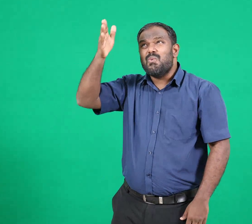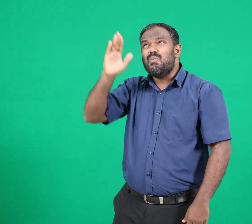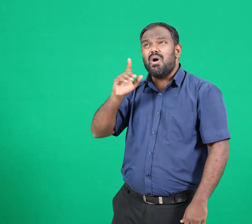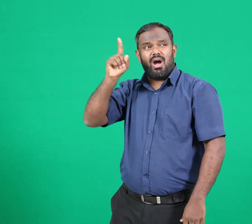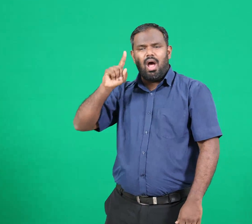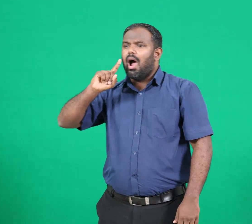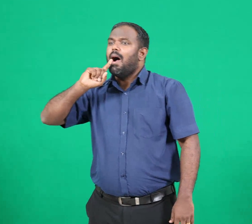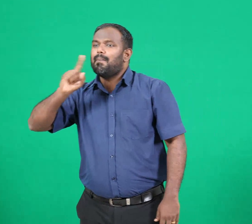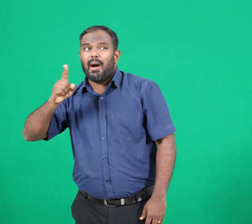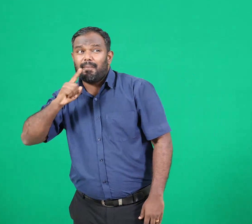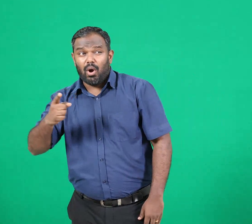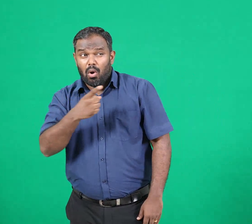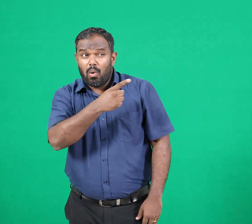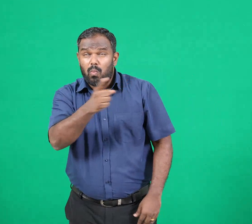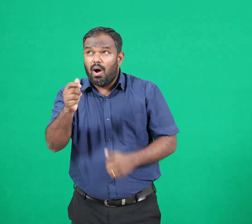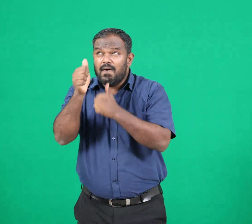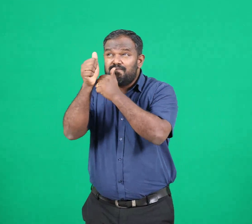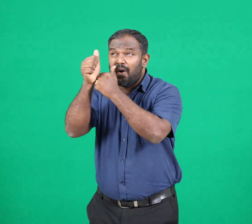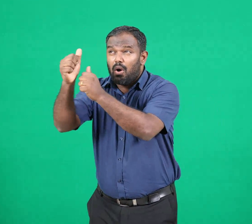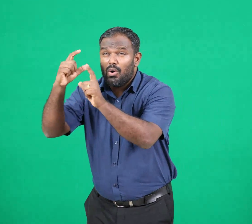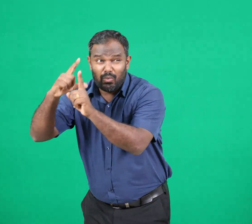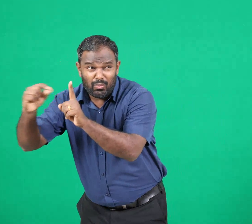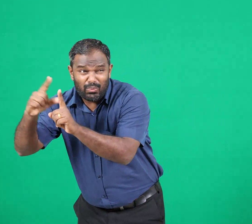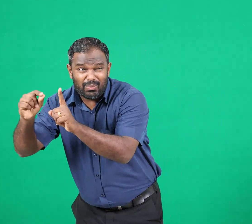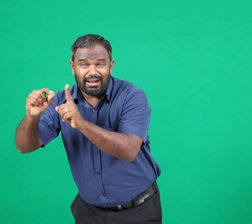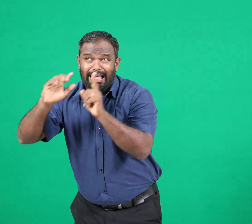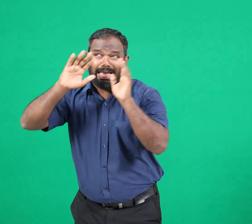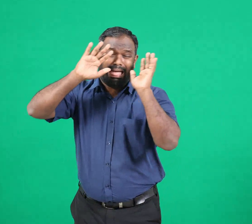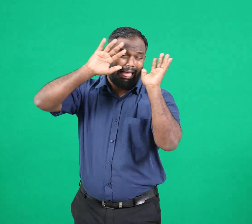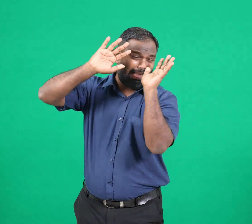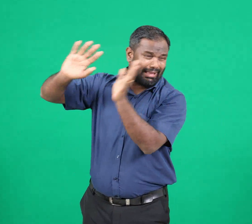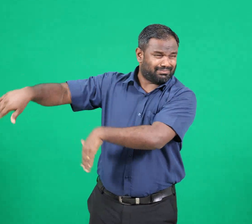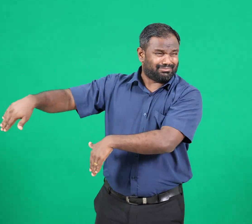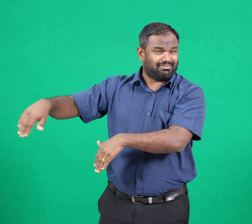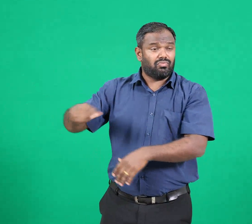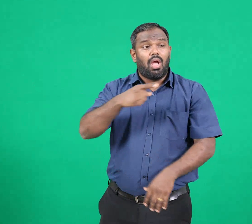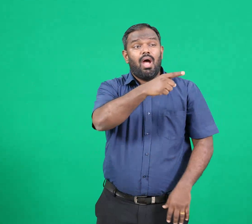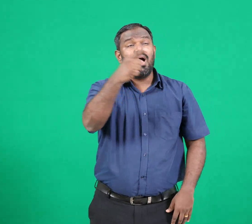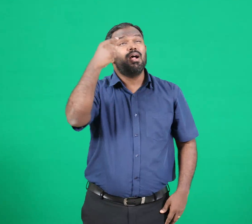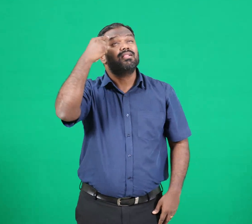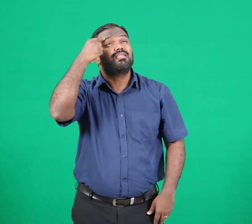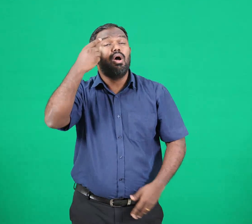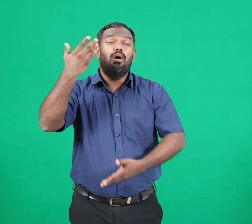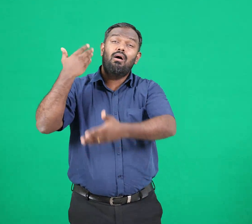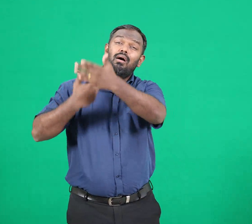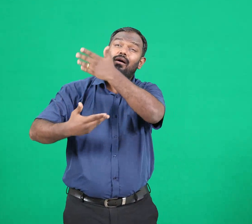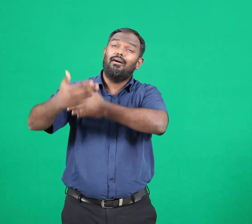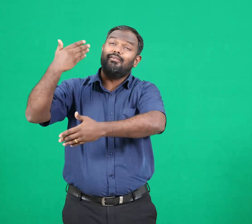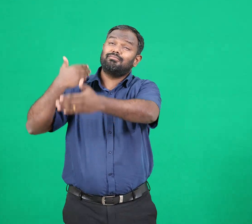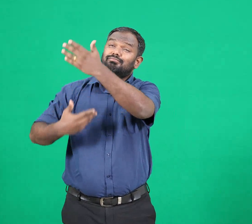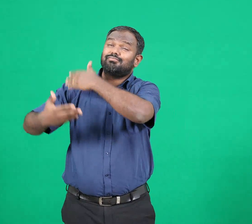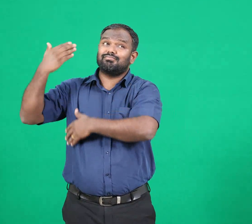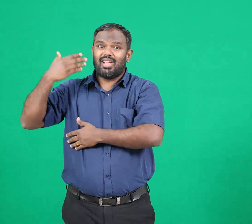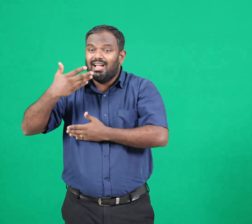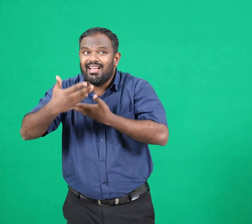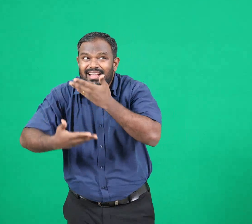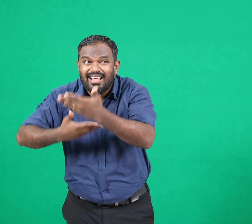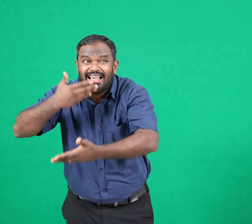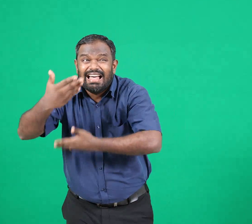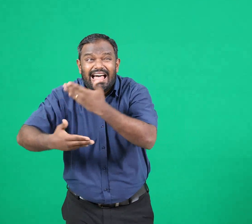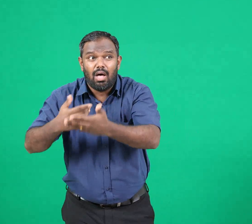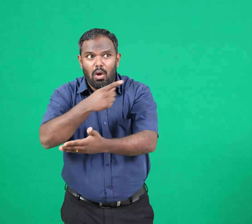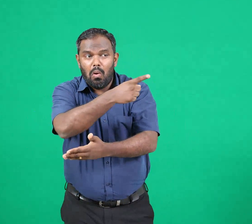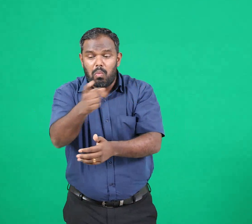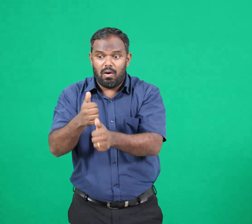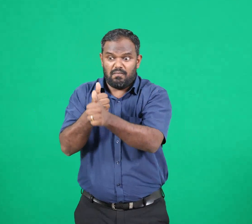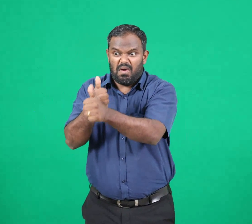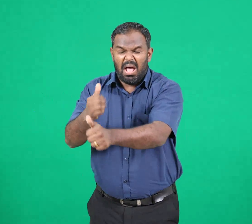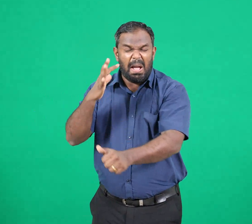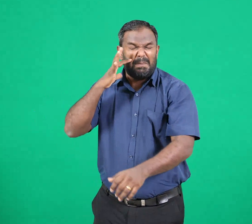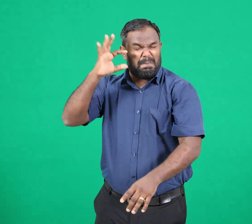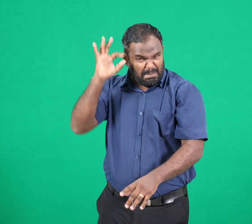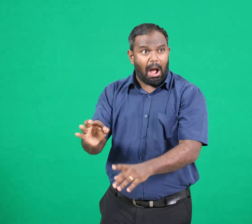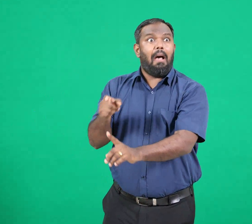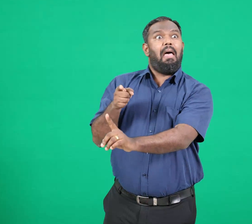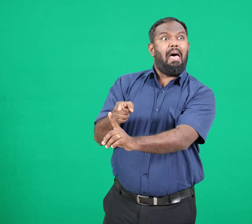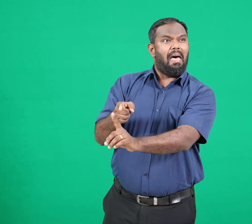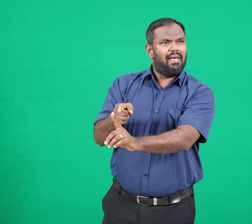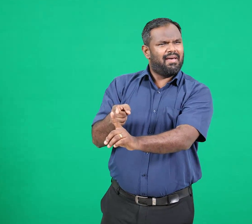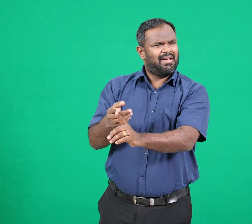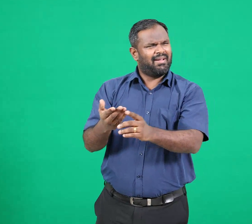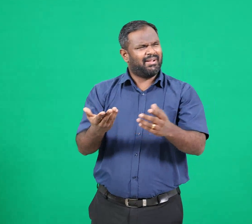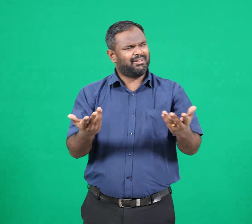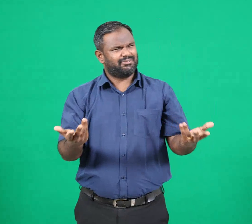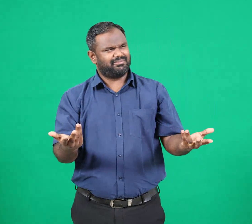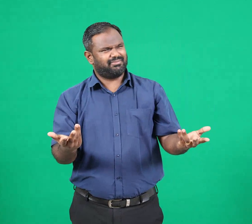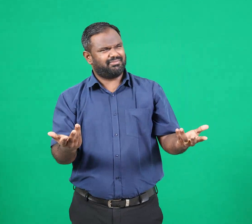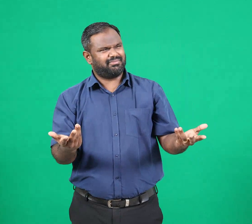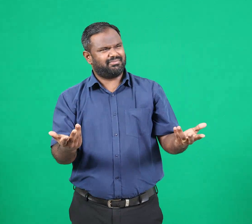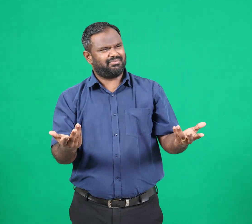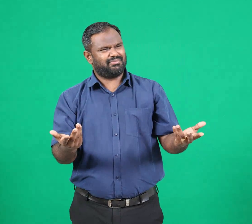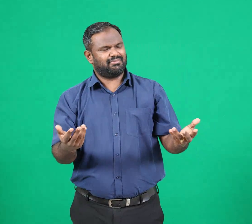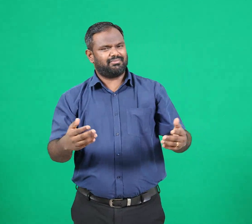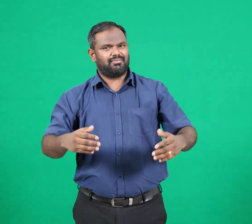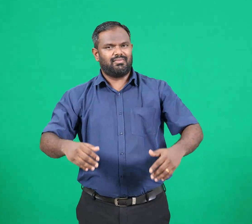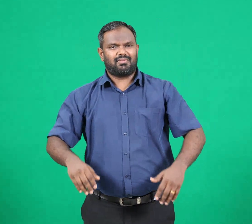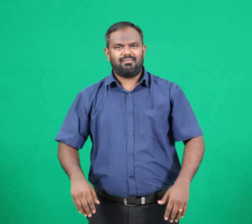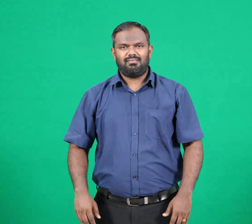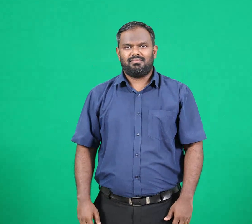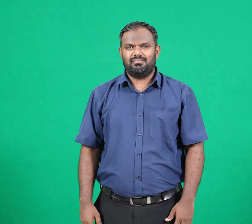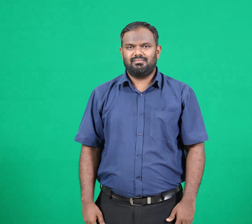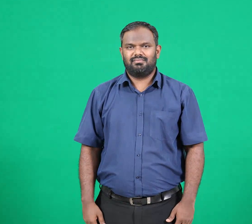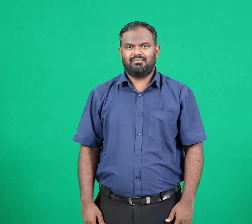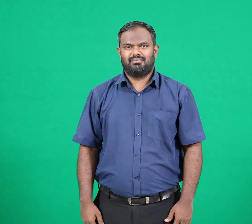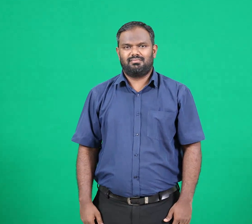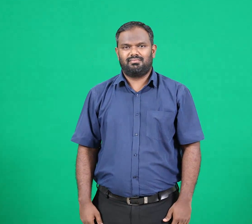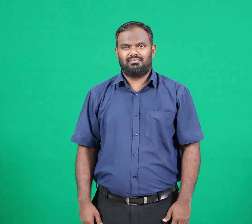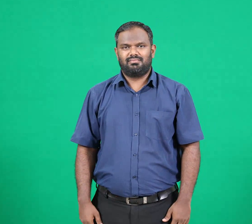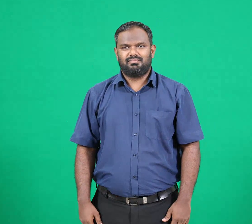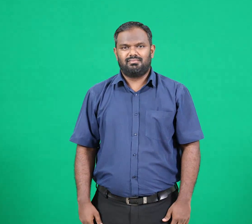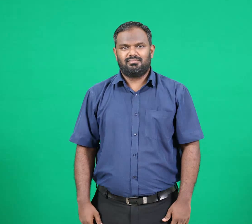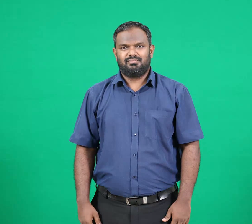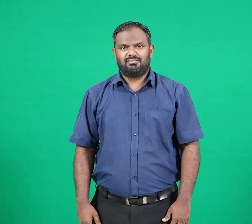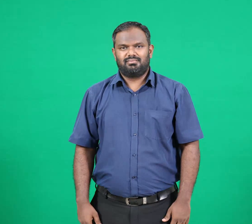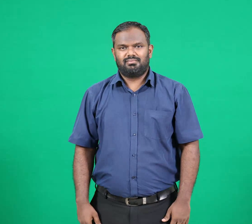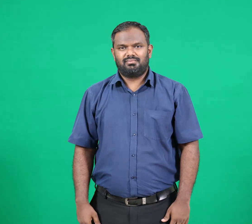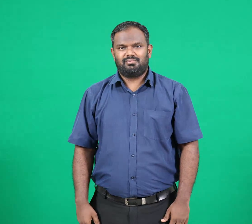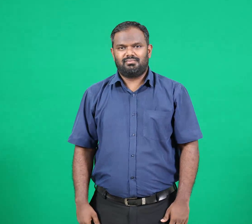Thus you nullify the word of God for the sake of your tradition.